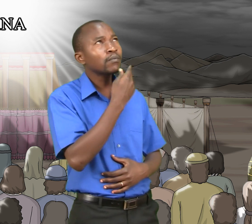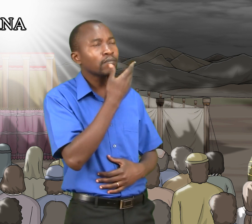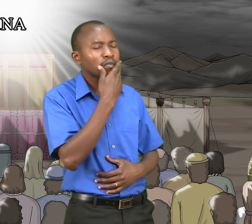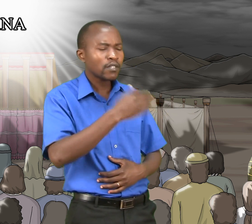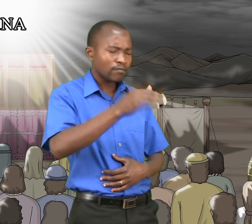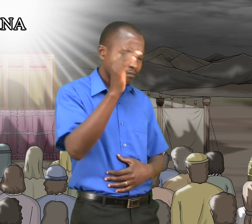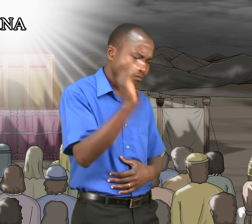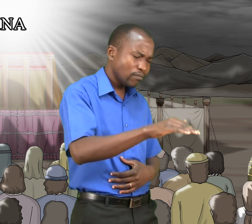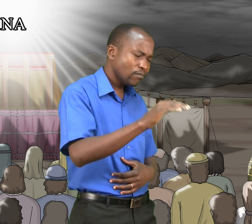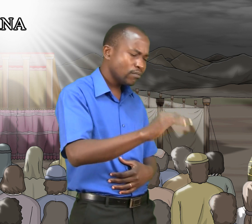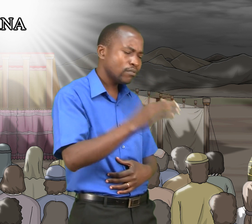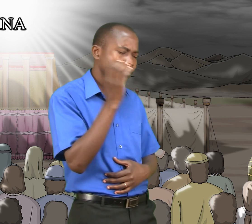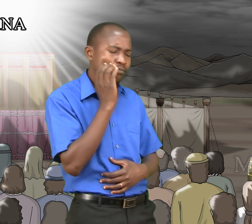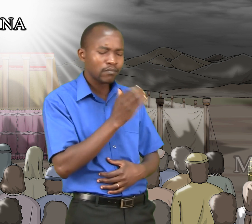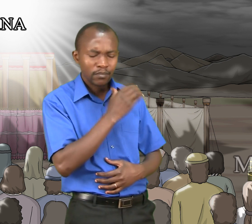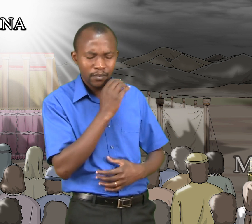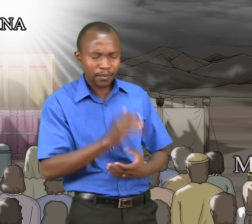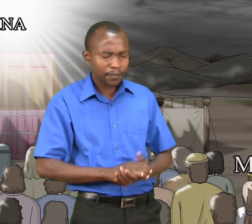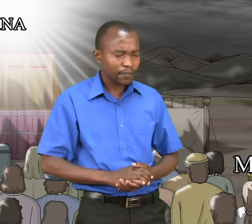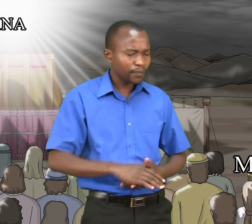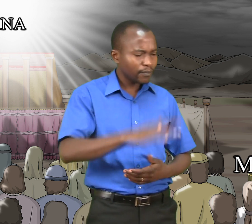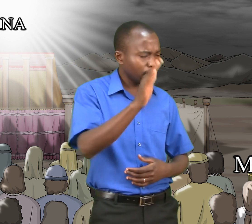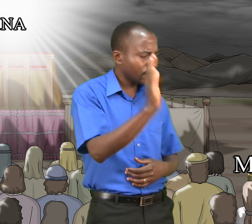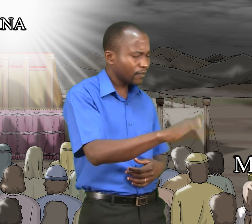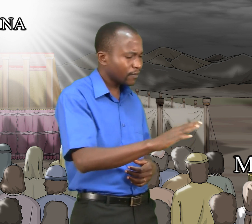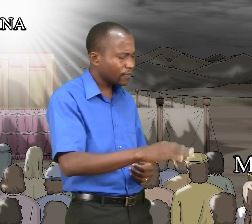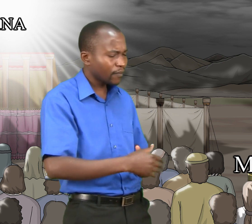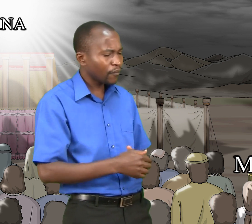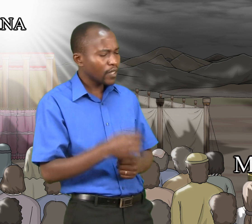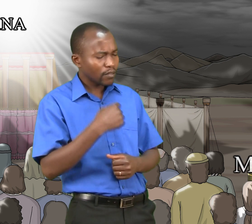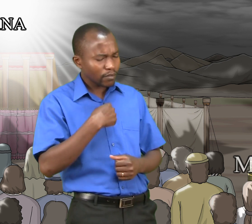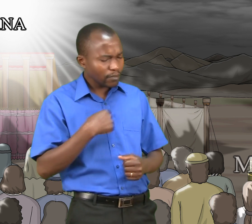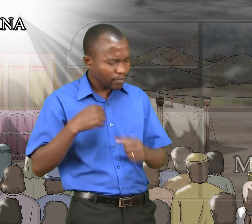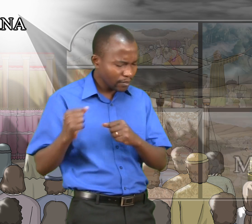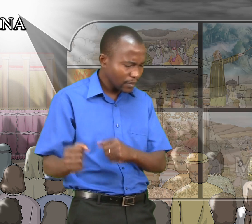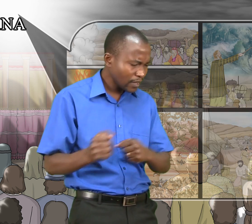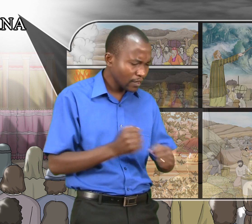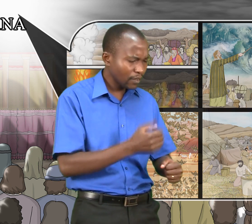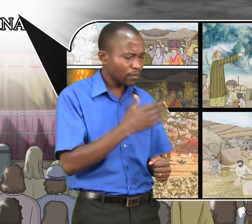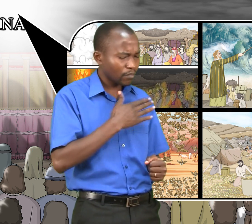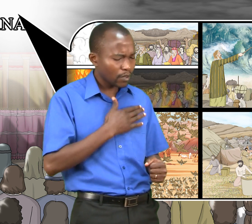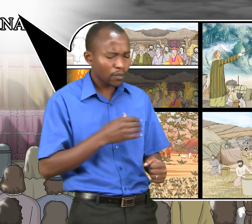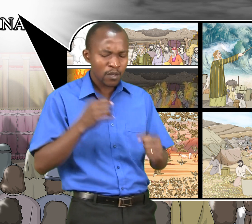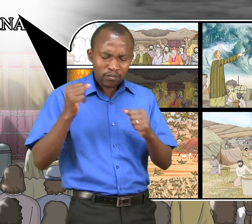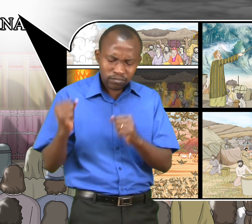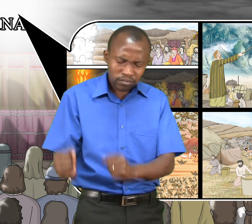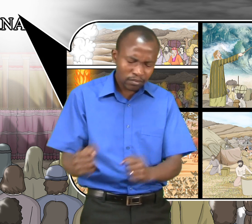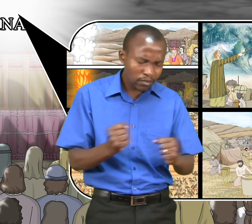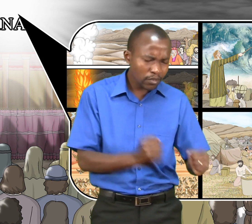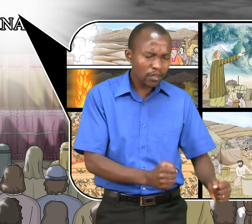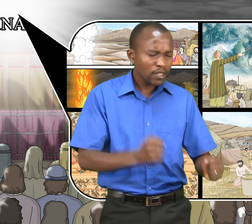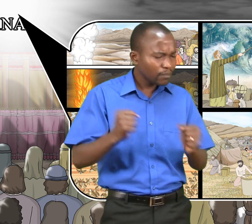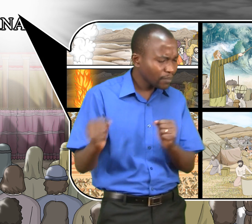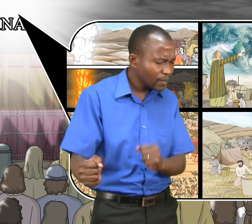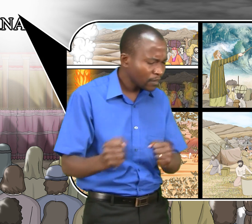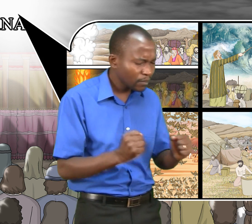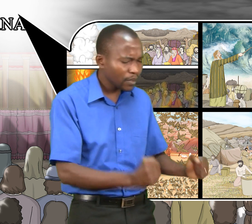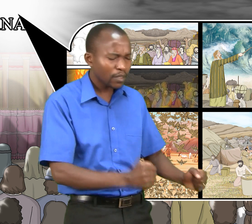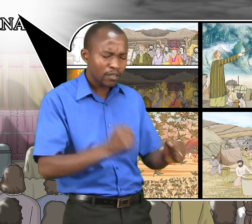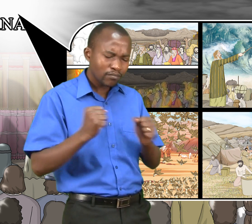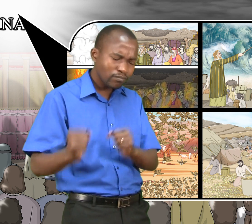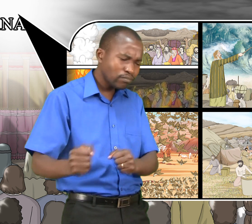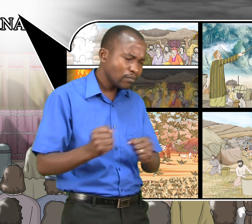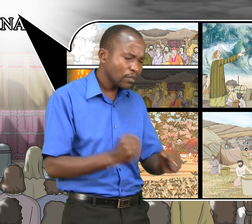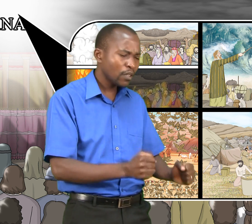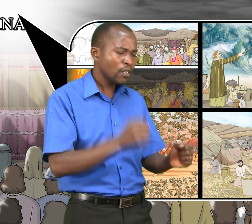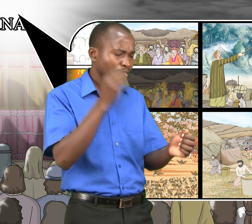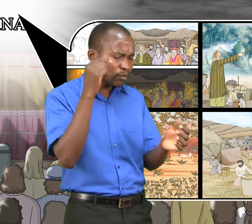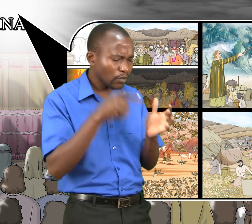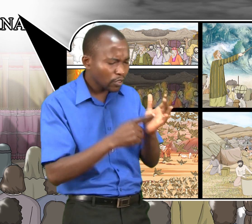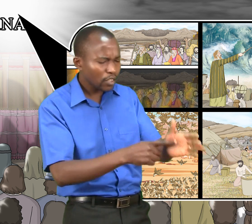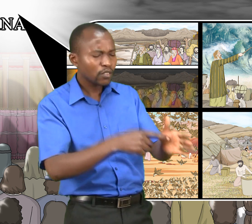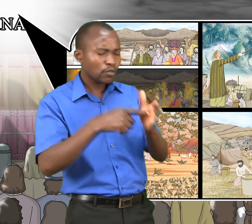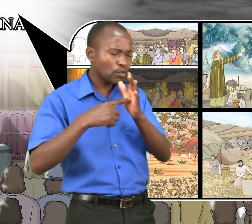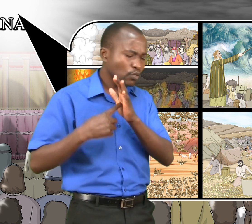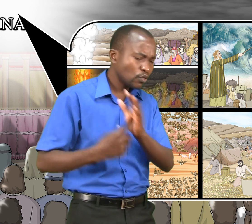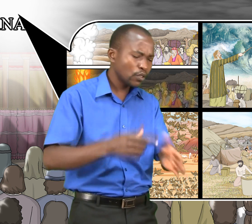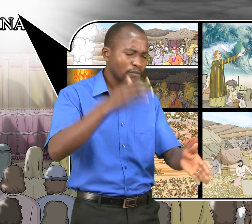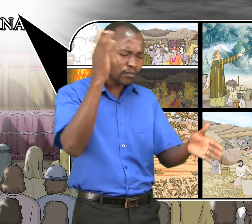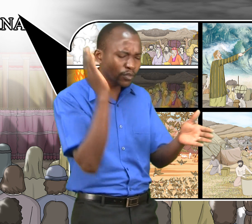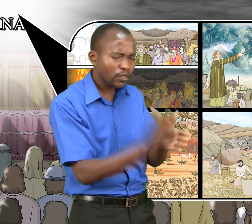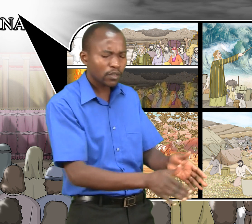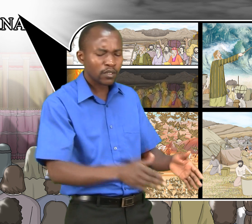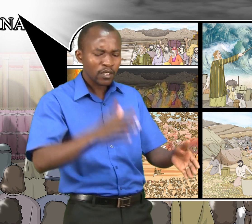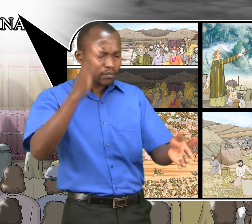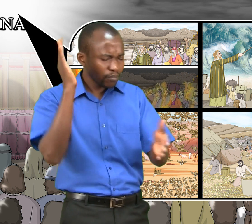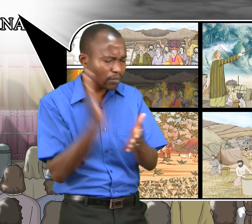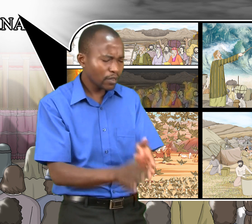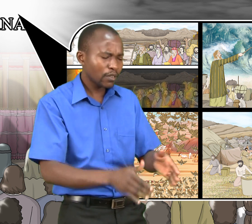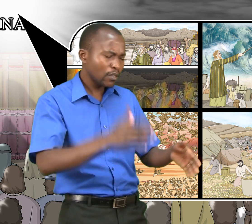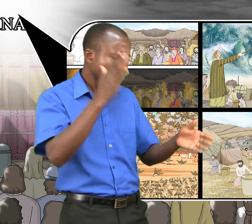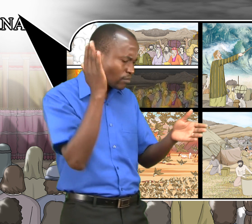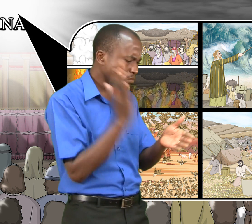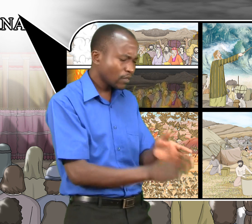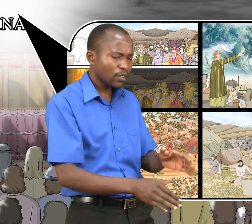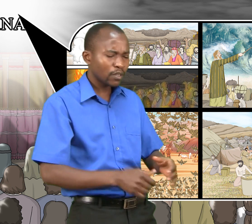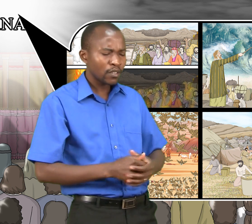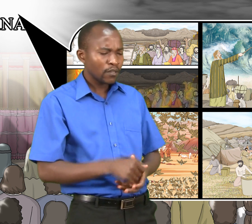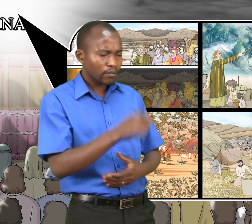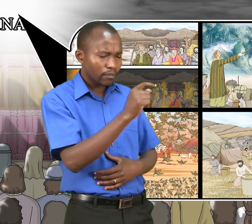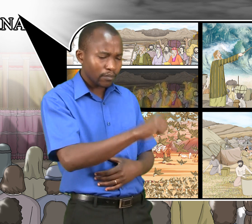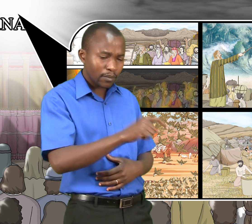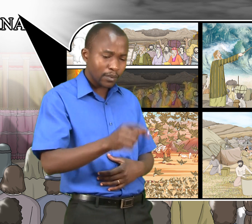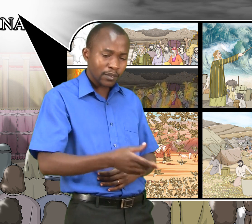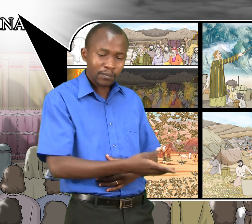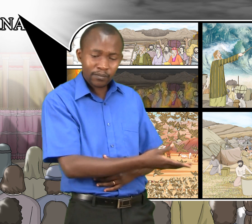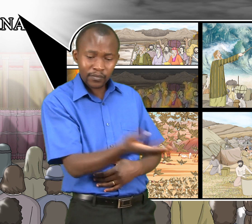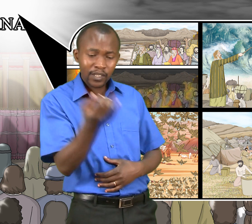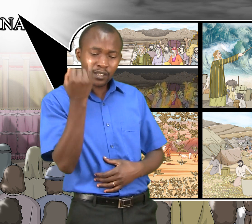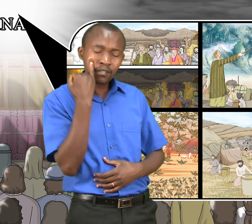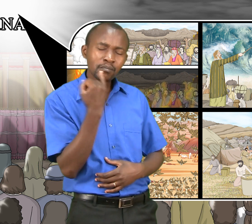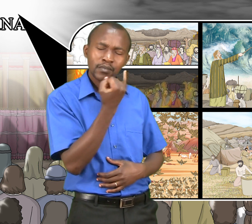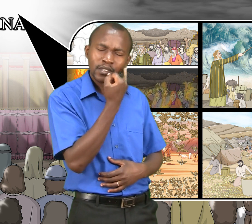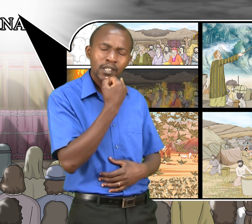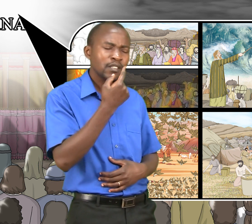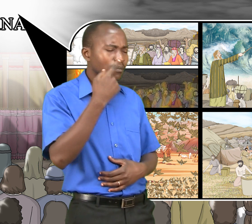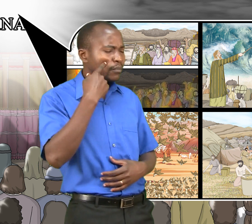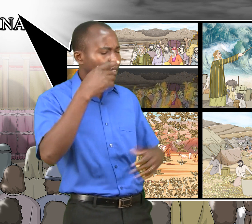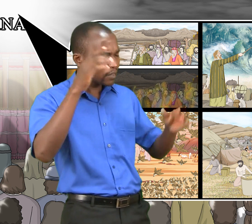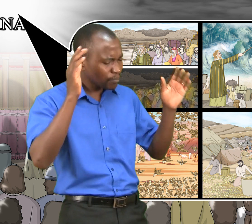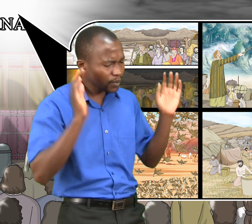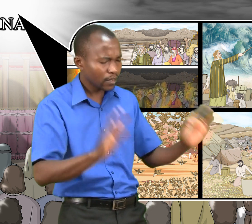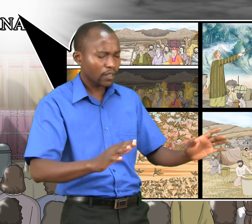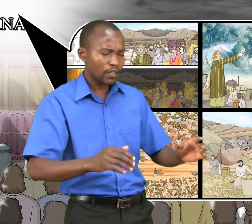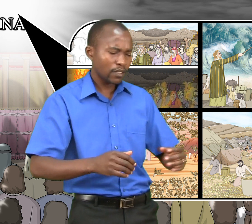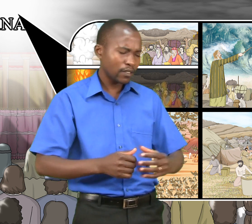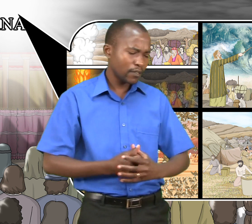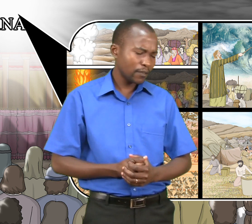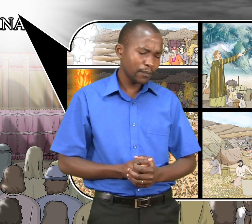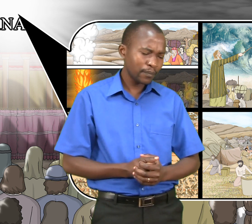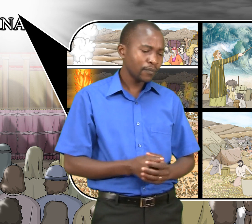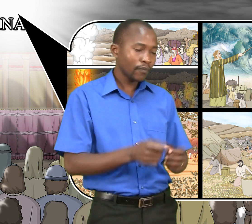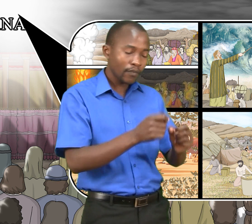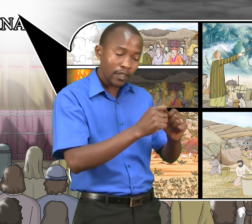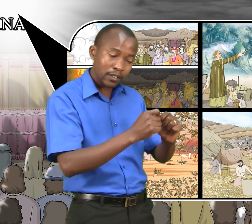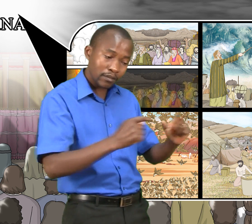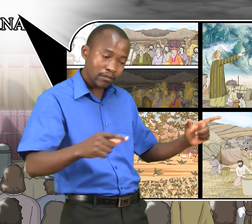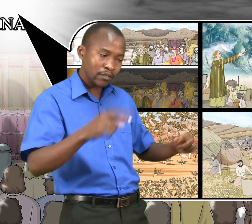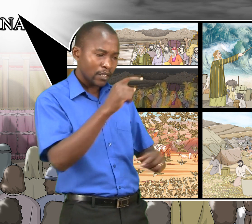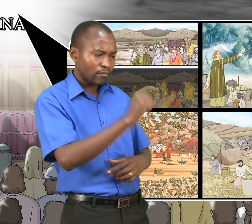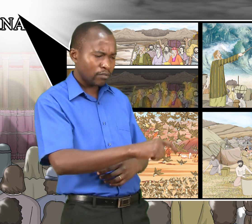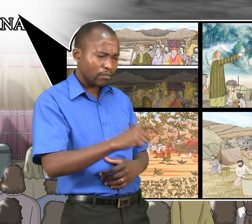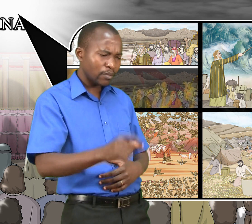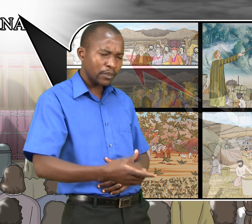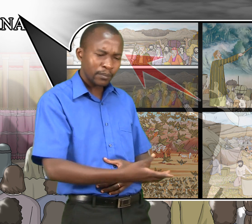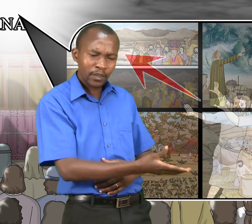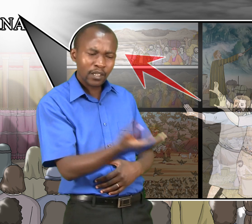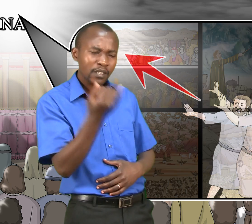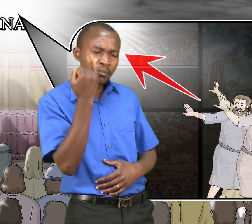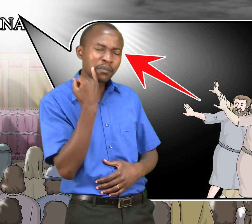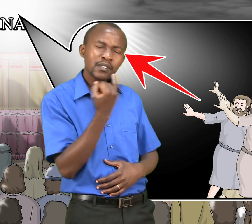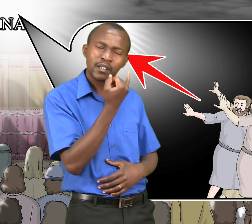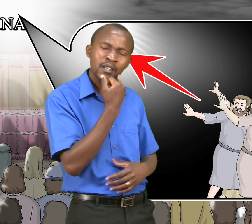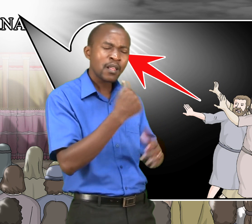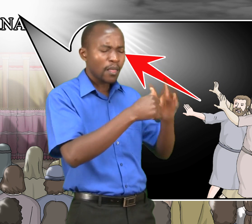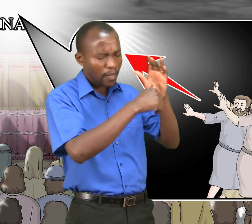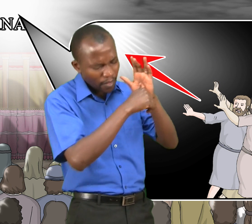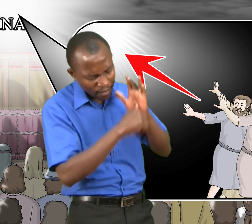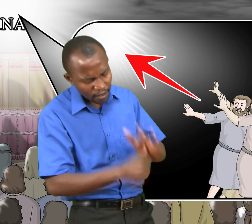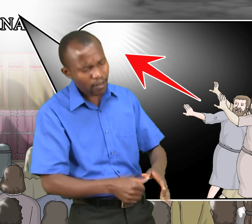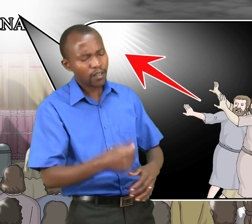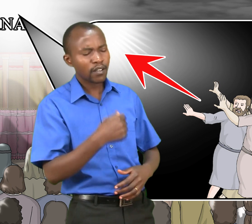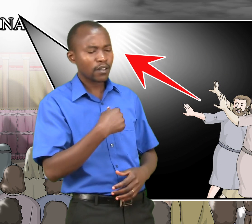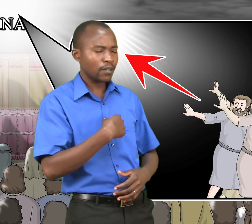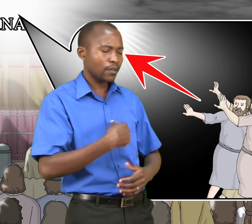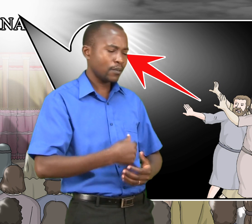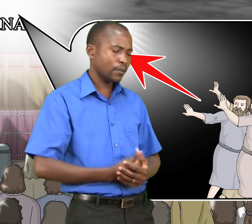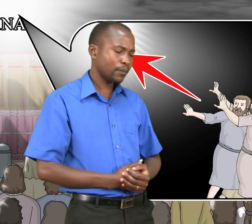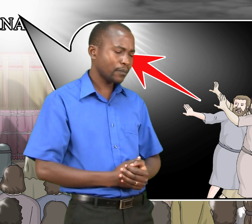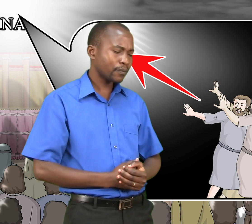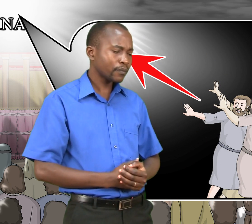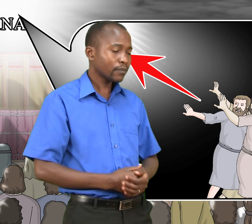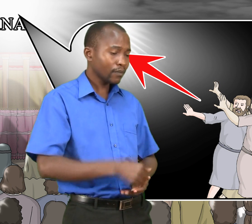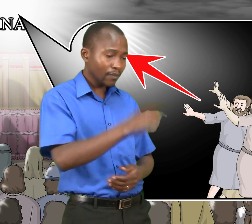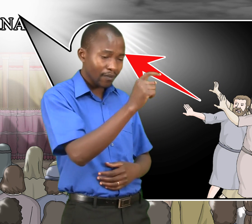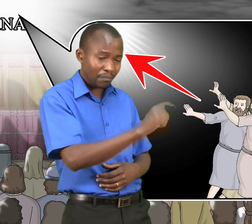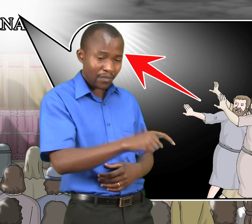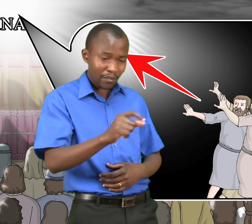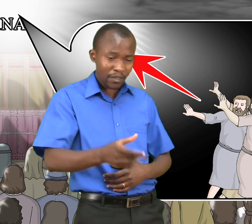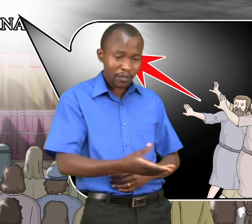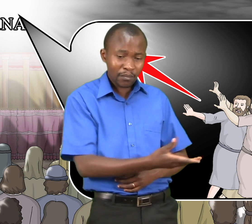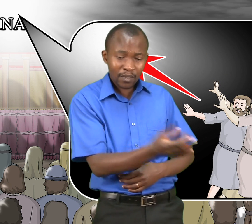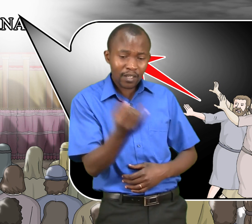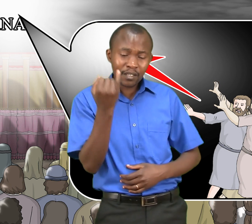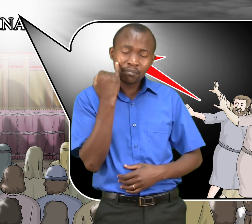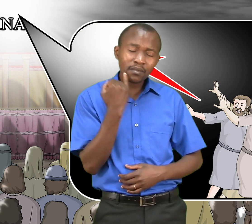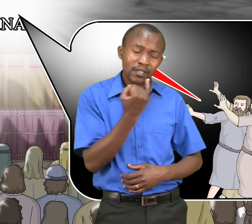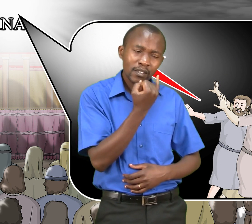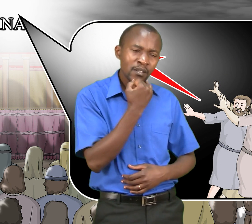And the LORD said to Moses, “How long will this people treat Me with contempt?